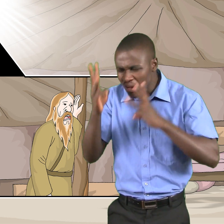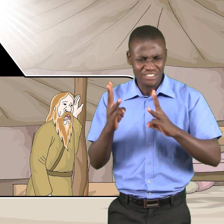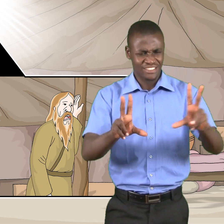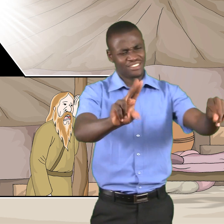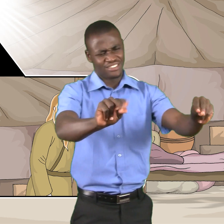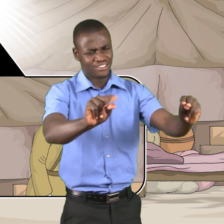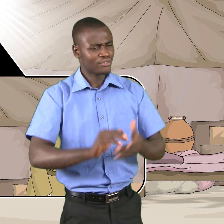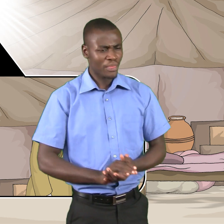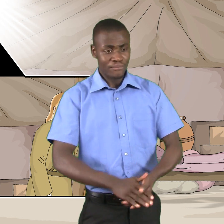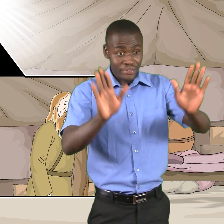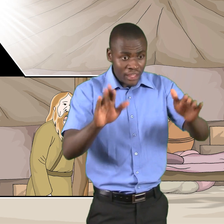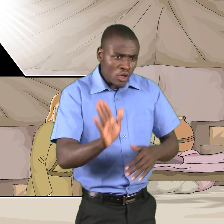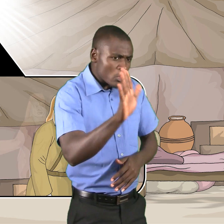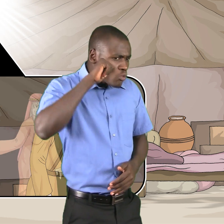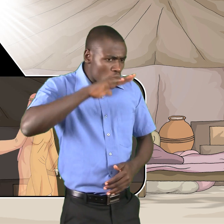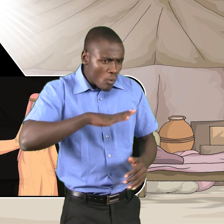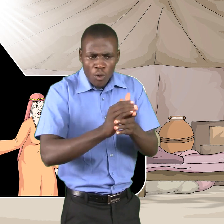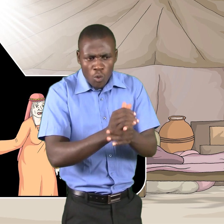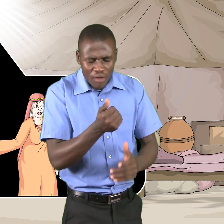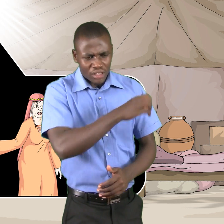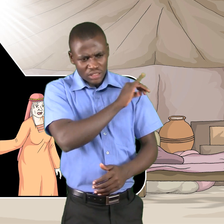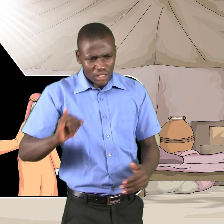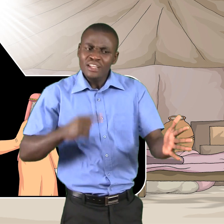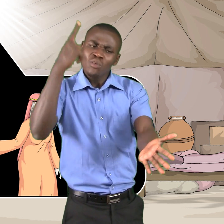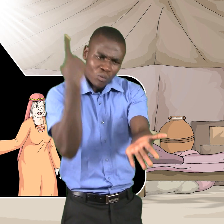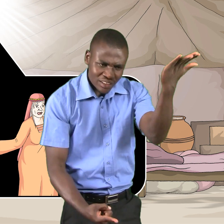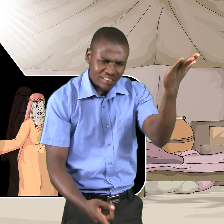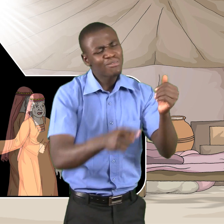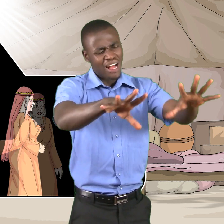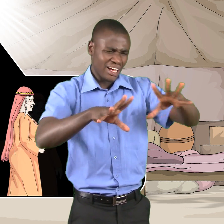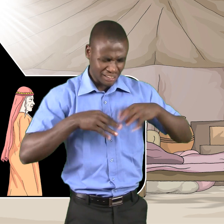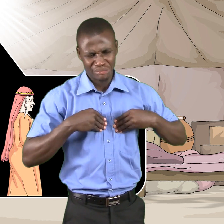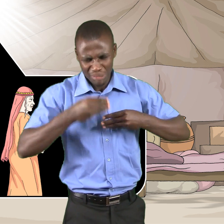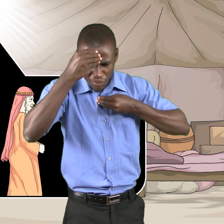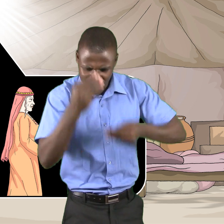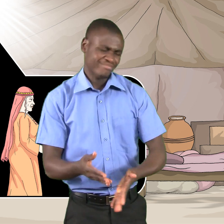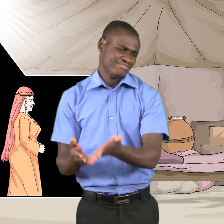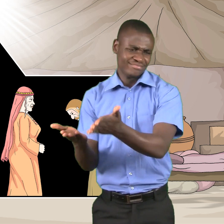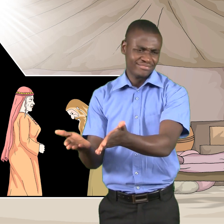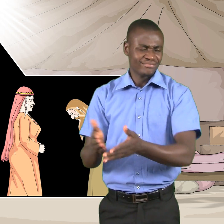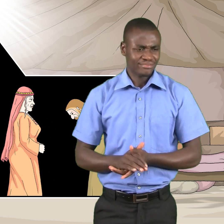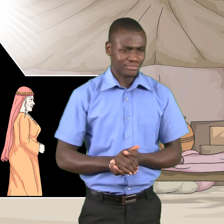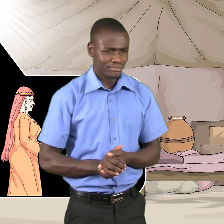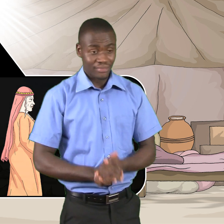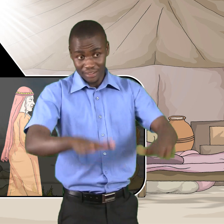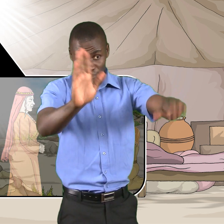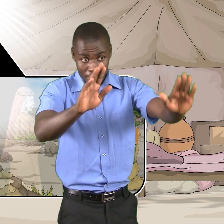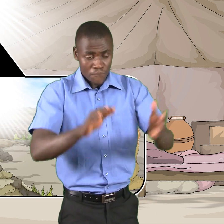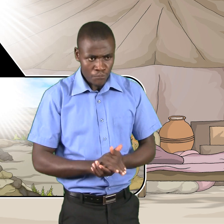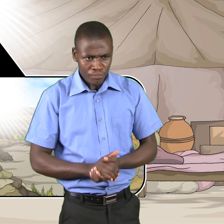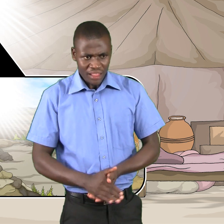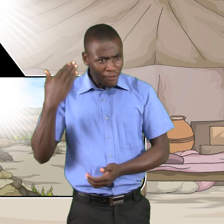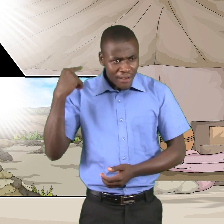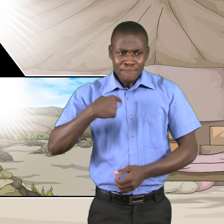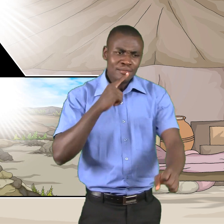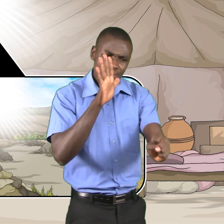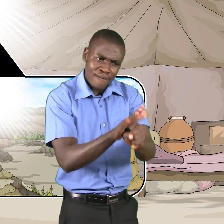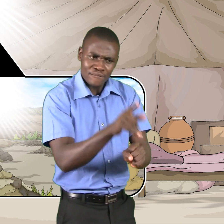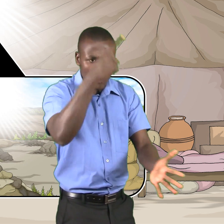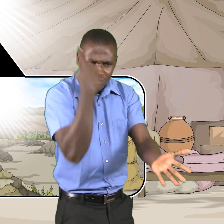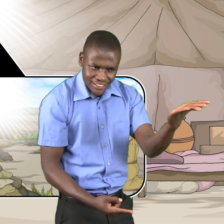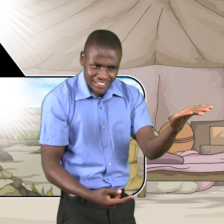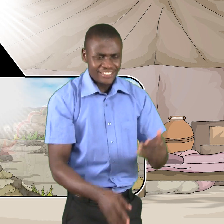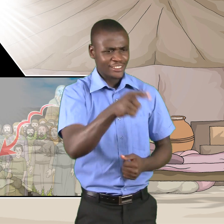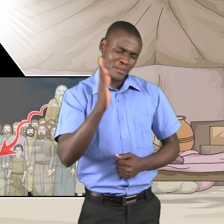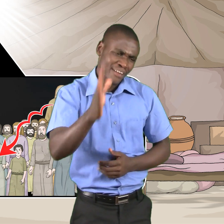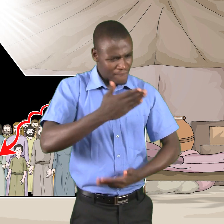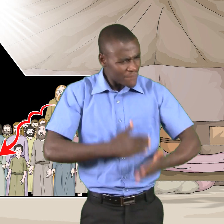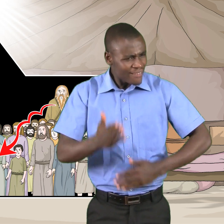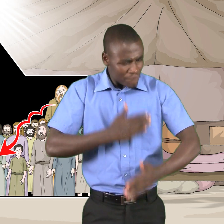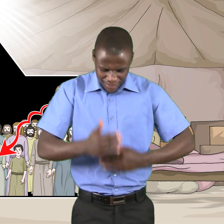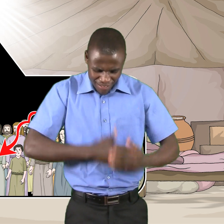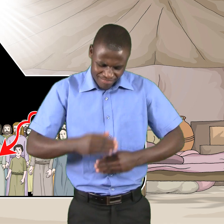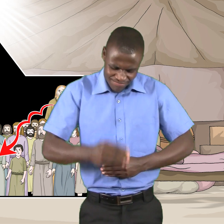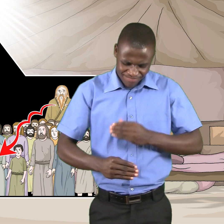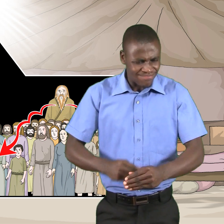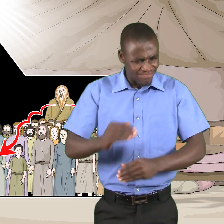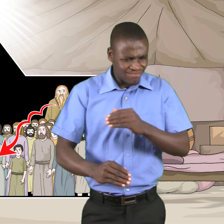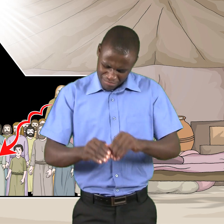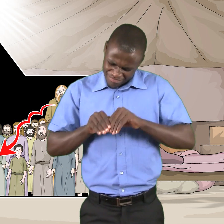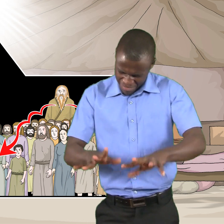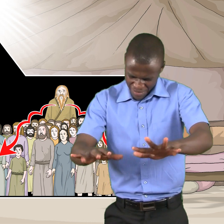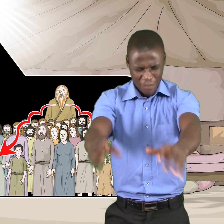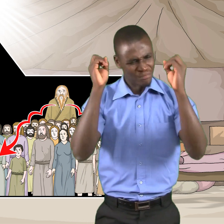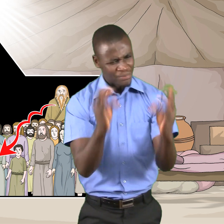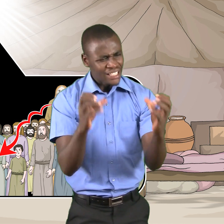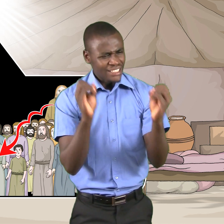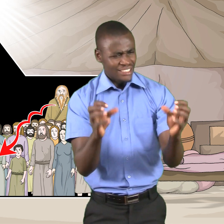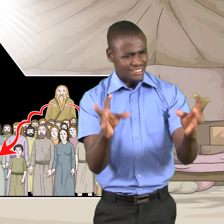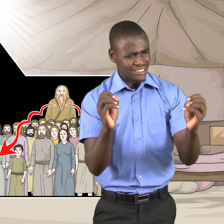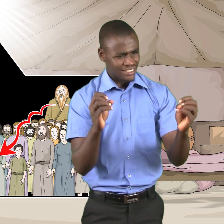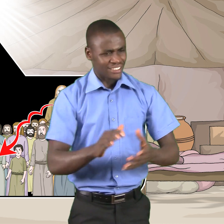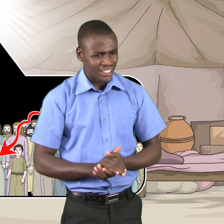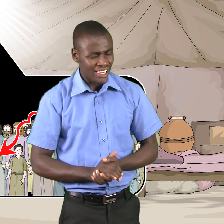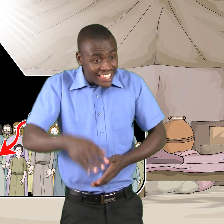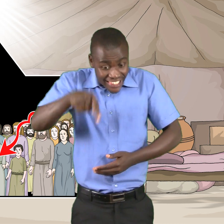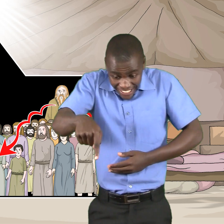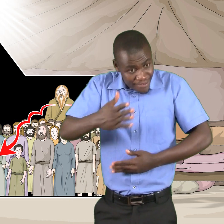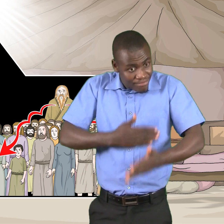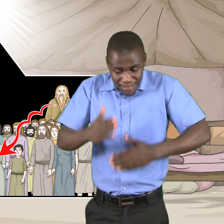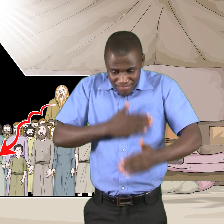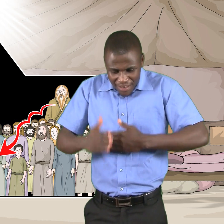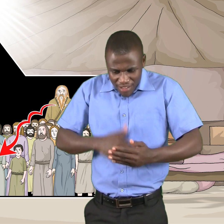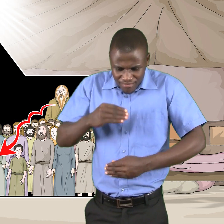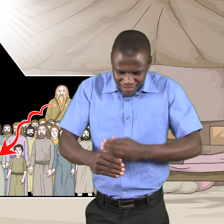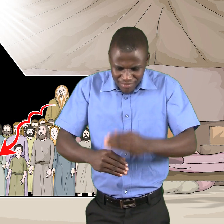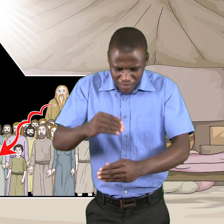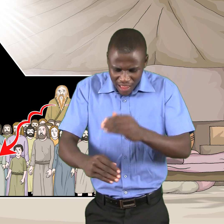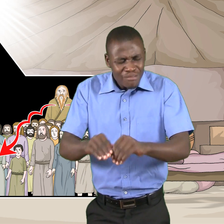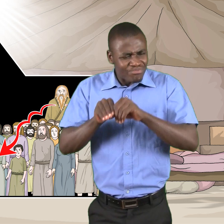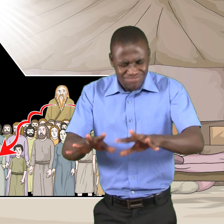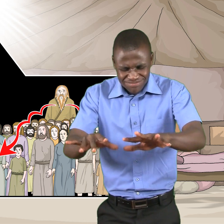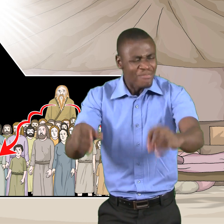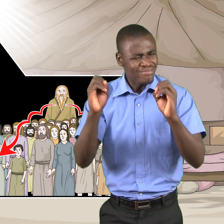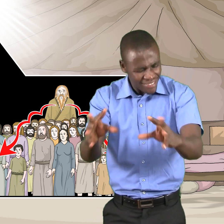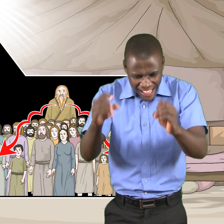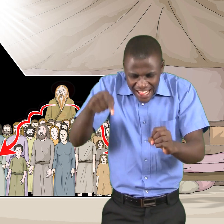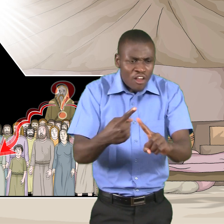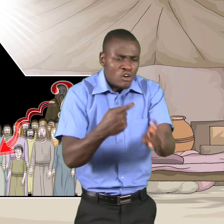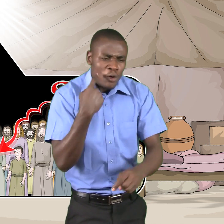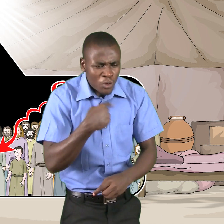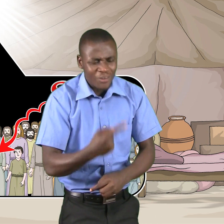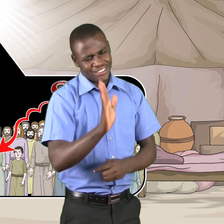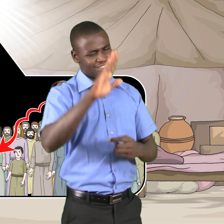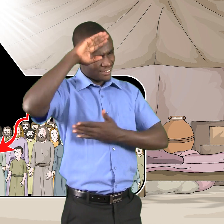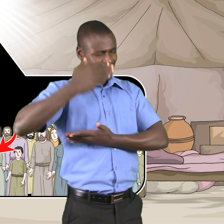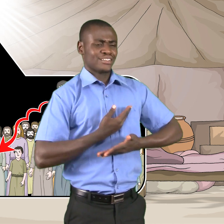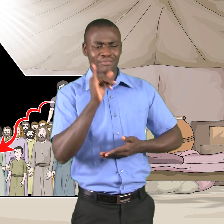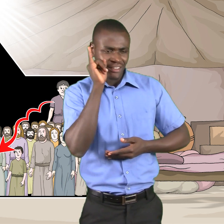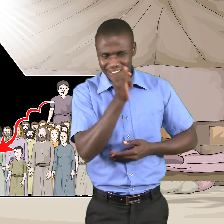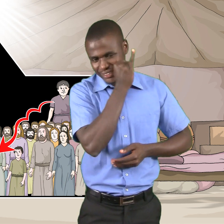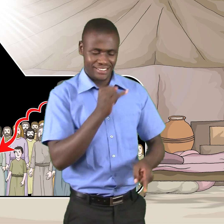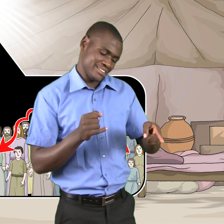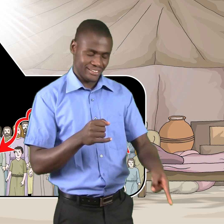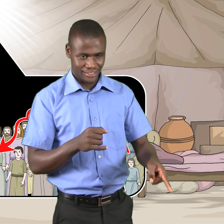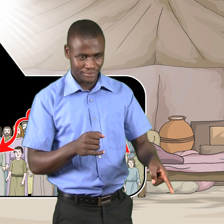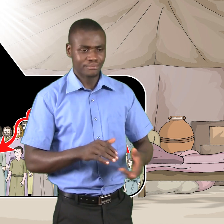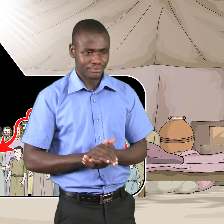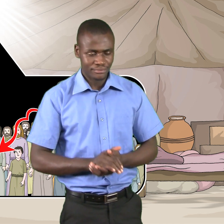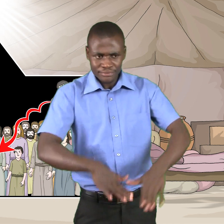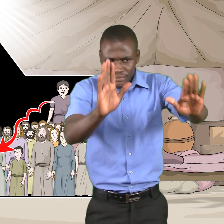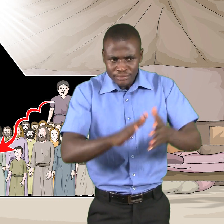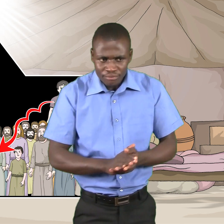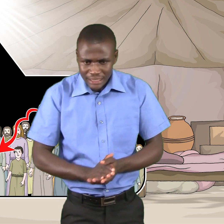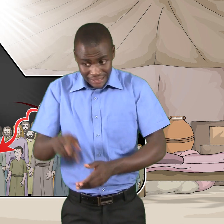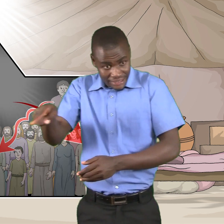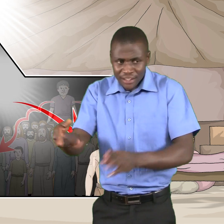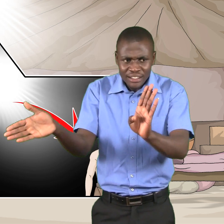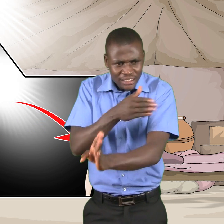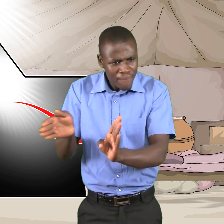Listen to everything that Sarah tells you, for through Isaac your offspring will be reckoned.